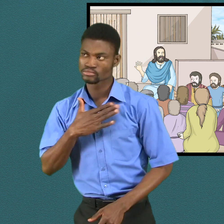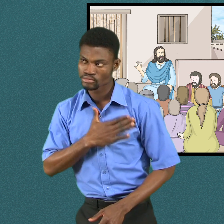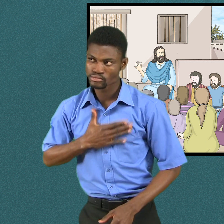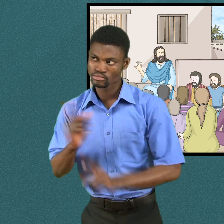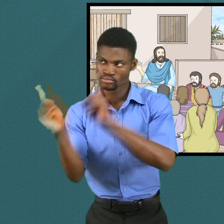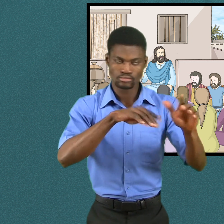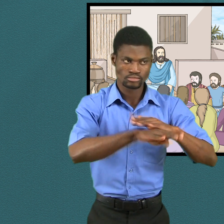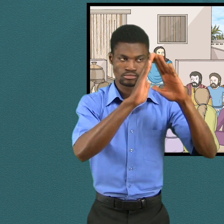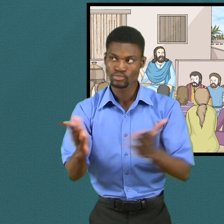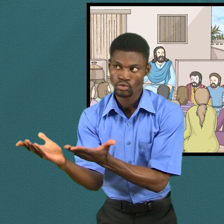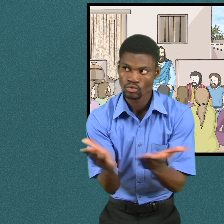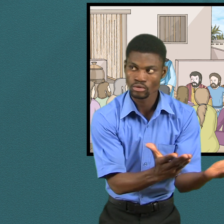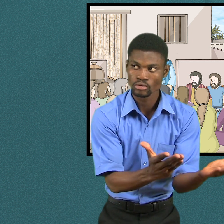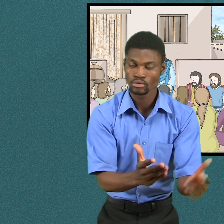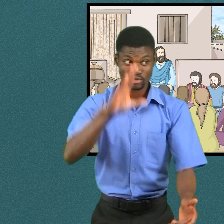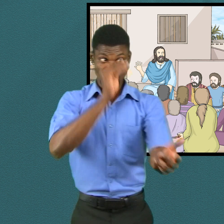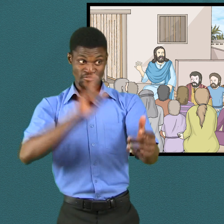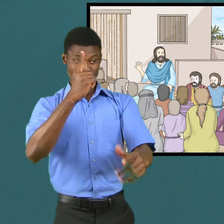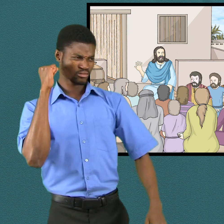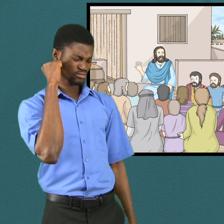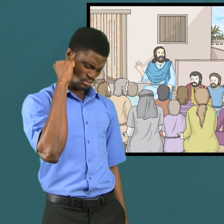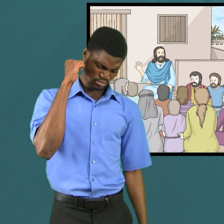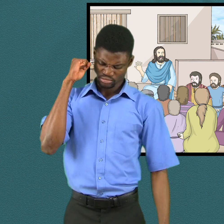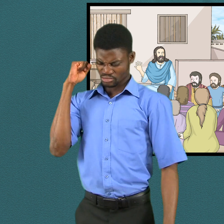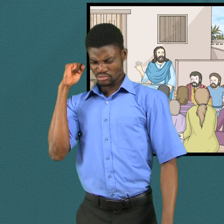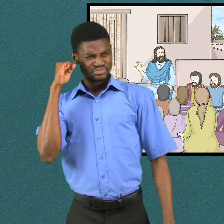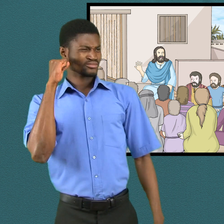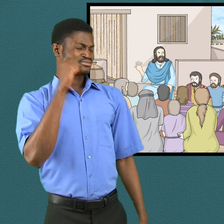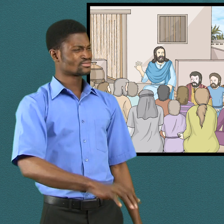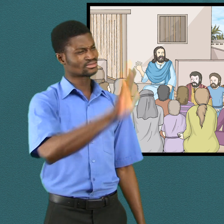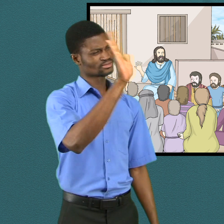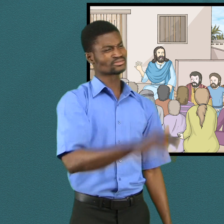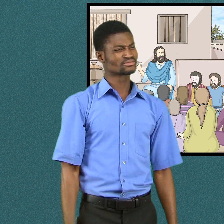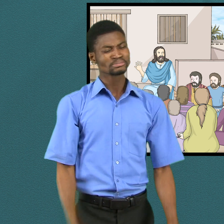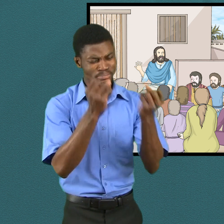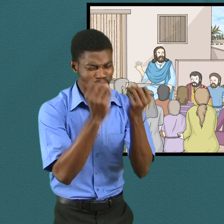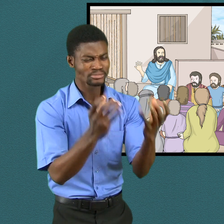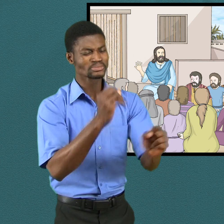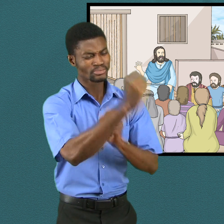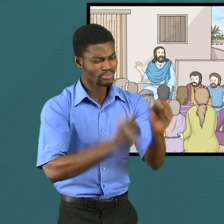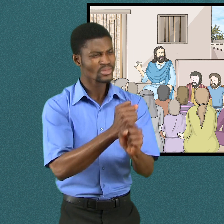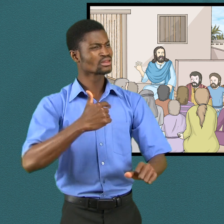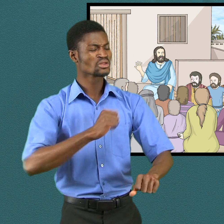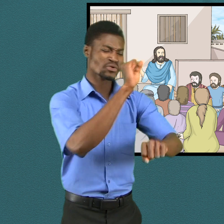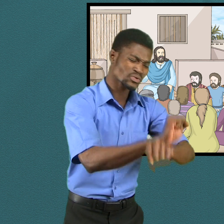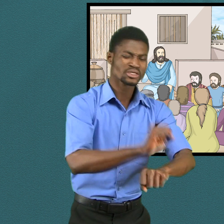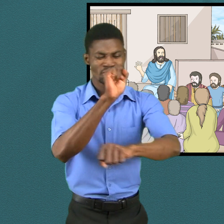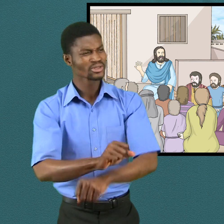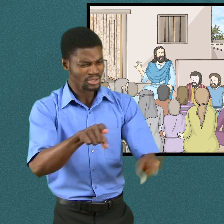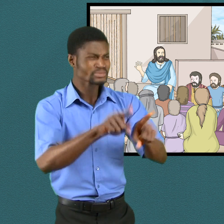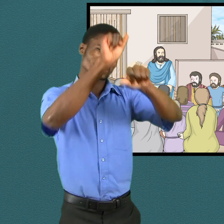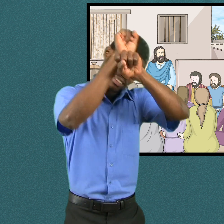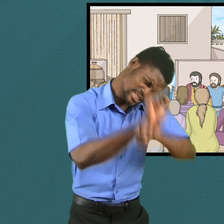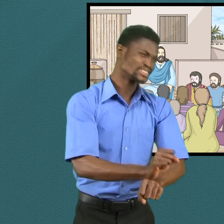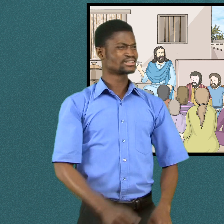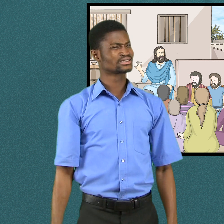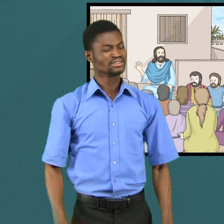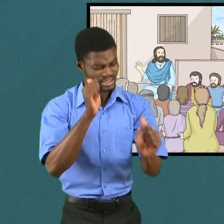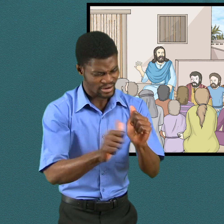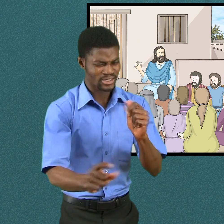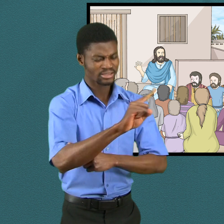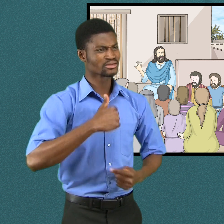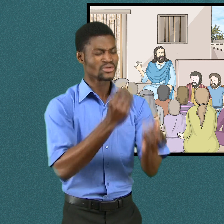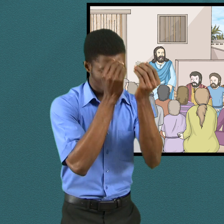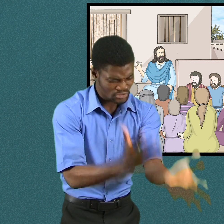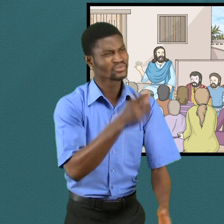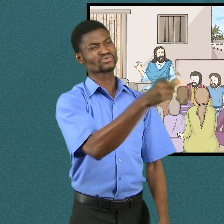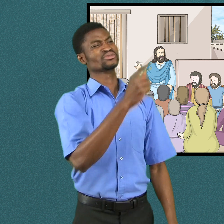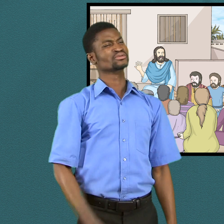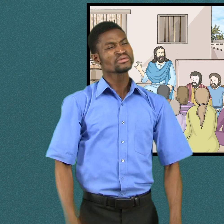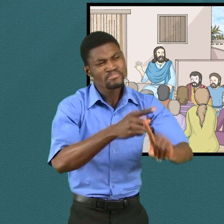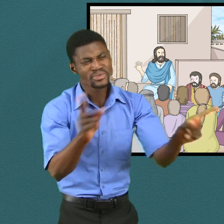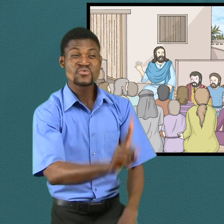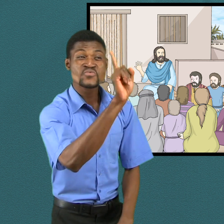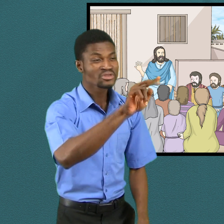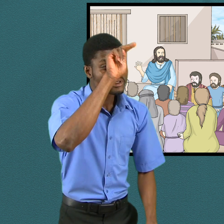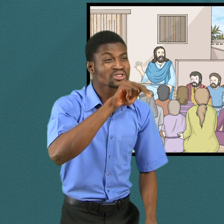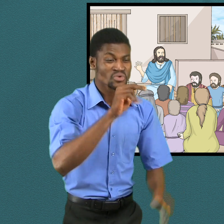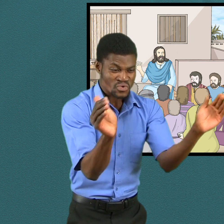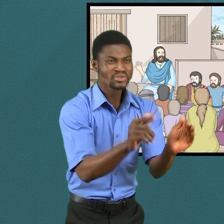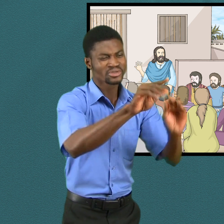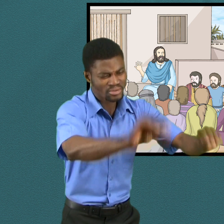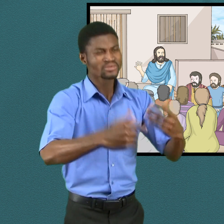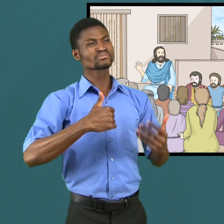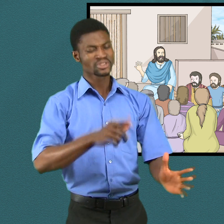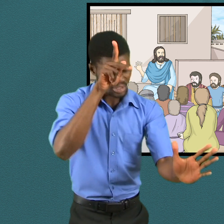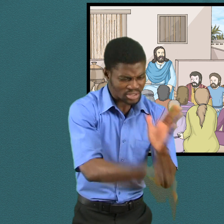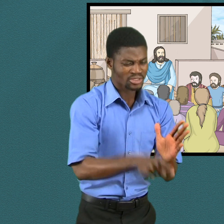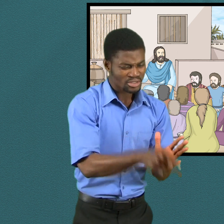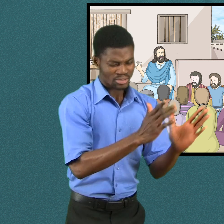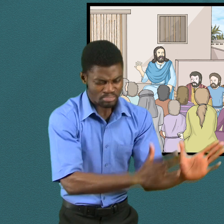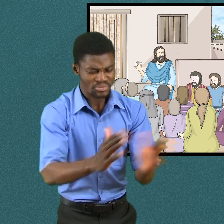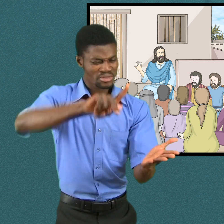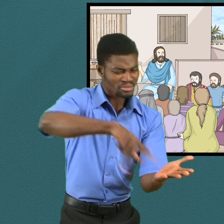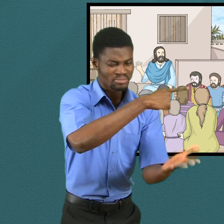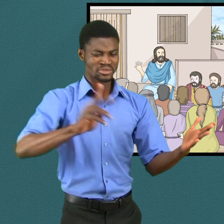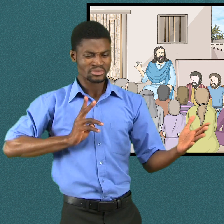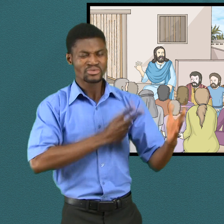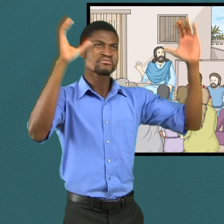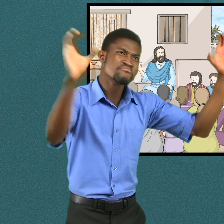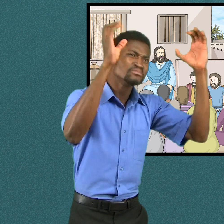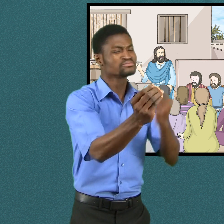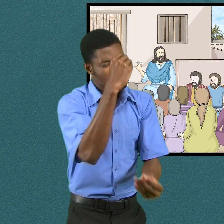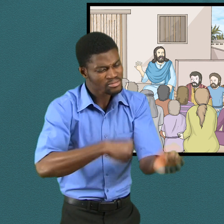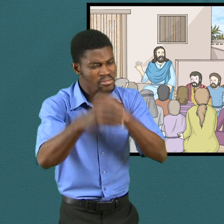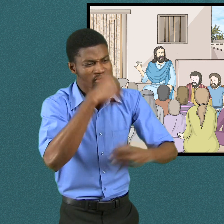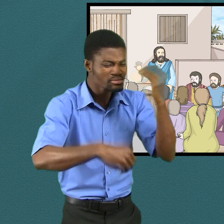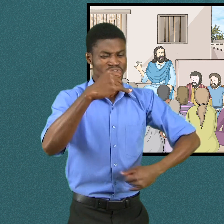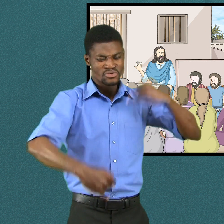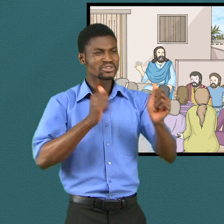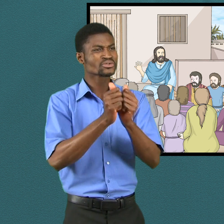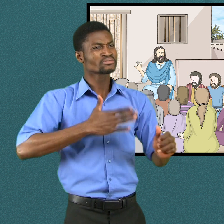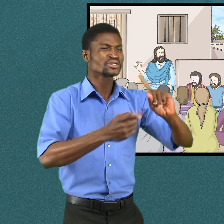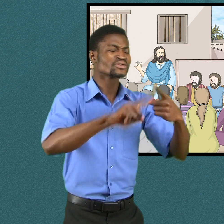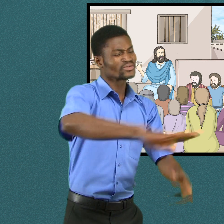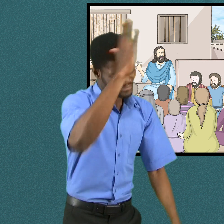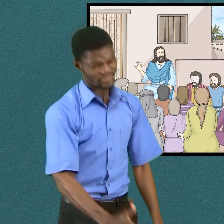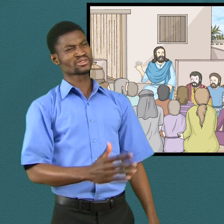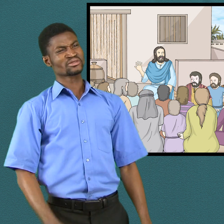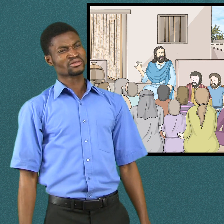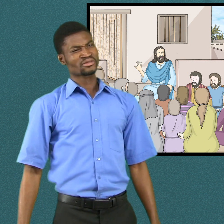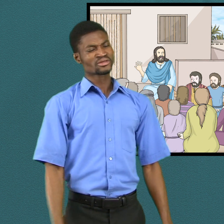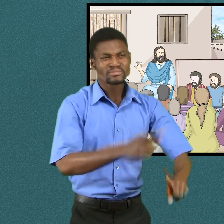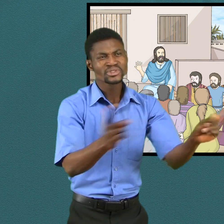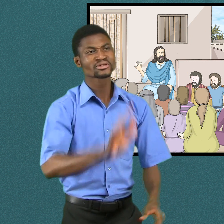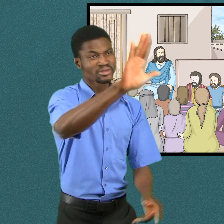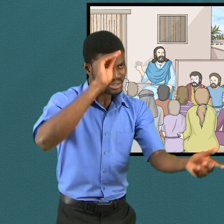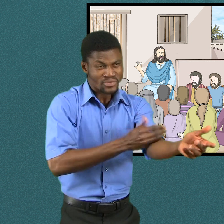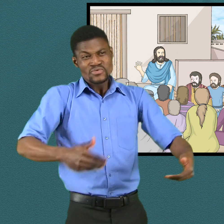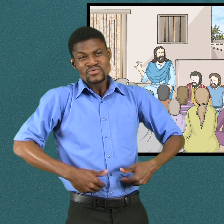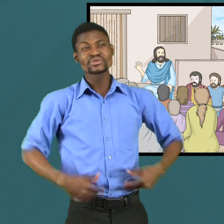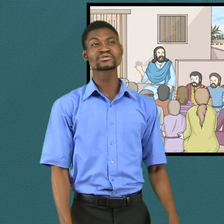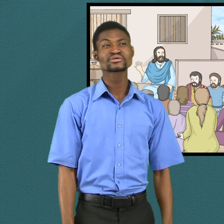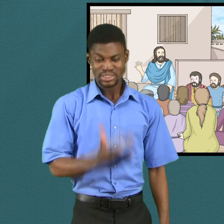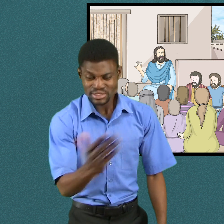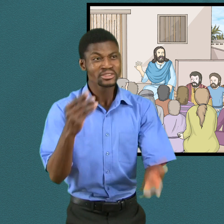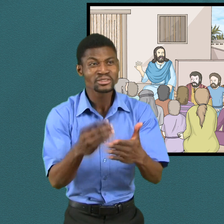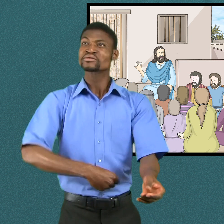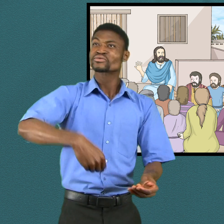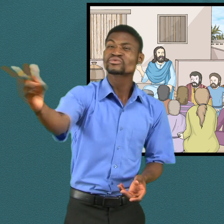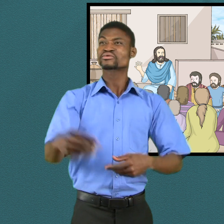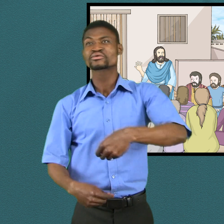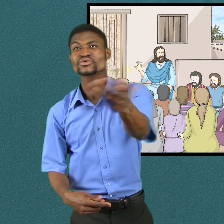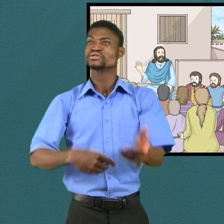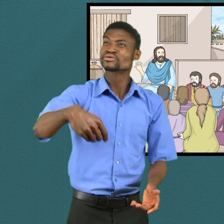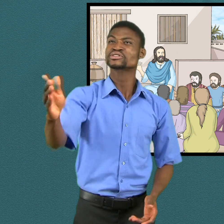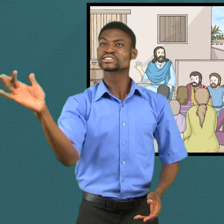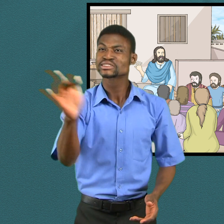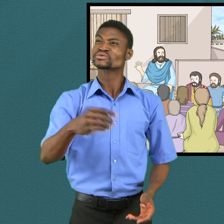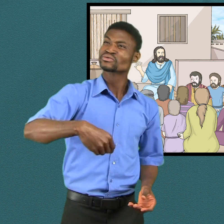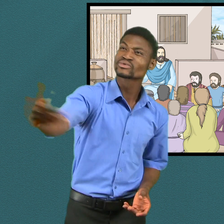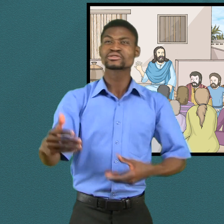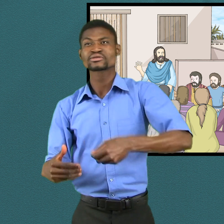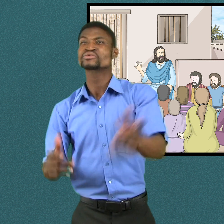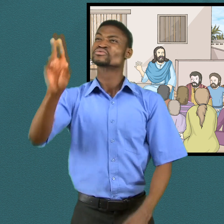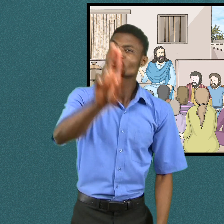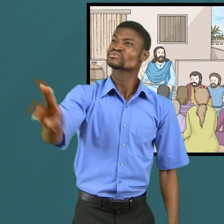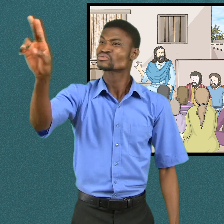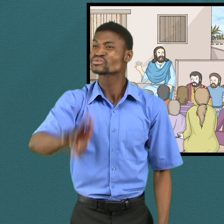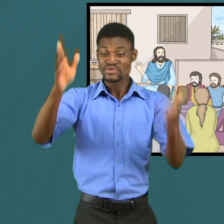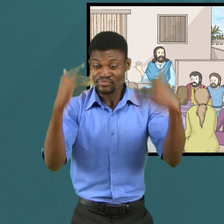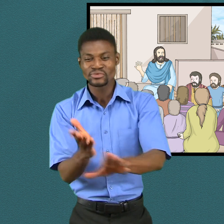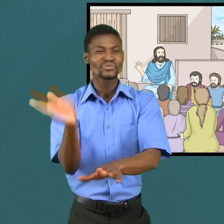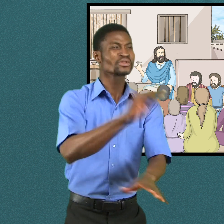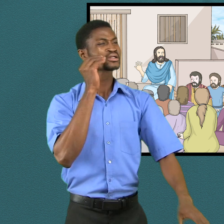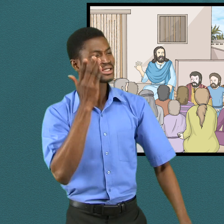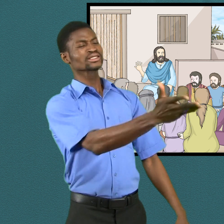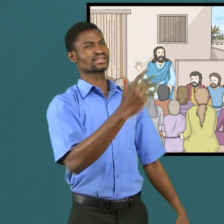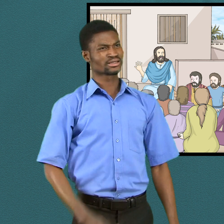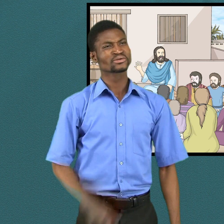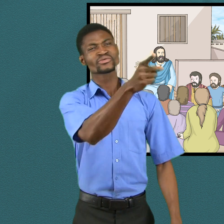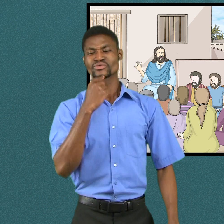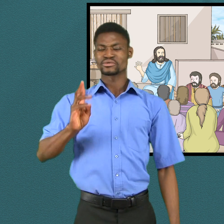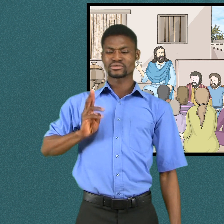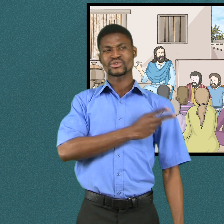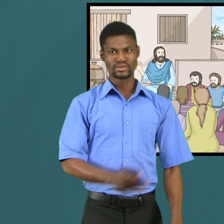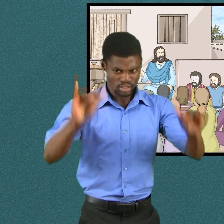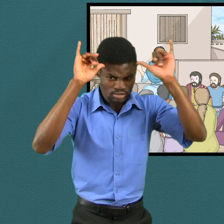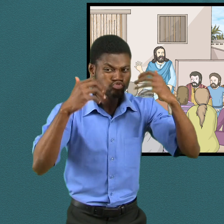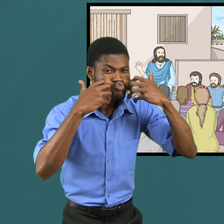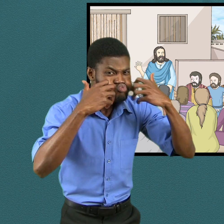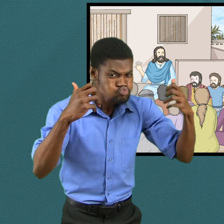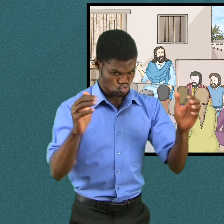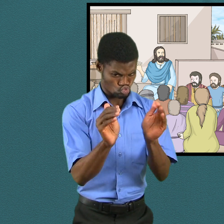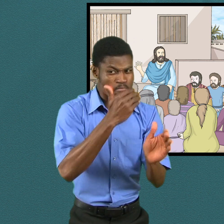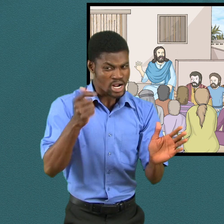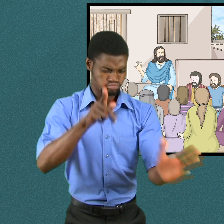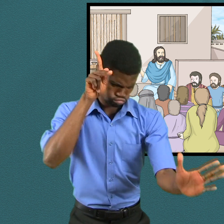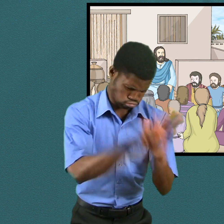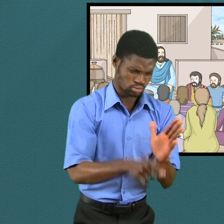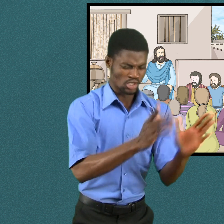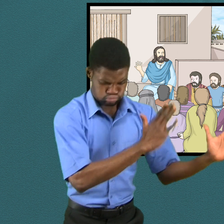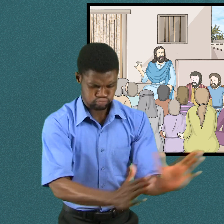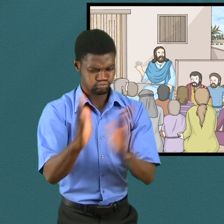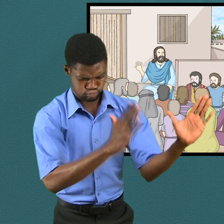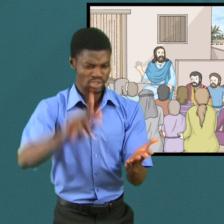But he answered his father, ‘Look, all these years I have served you and never disobeyed a commandment of yours. Yet you never gave me even a young goat so I could celebrate with my friends.